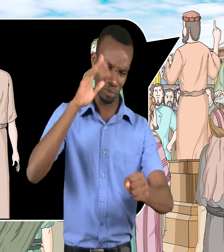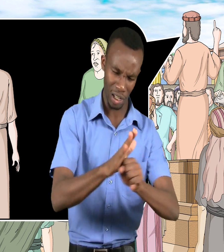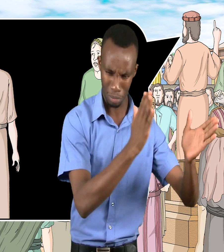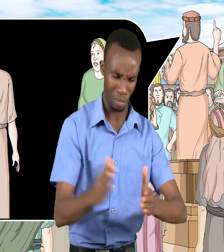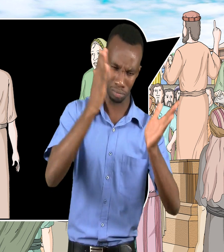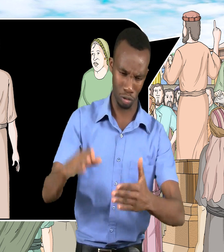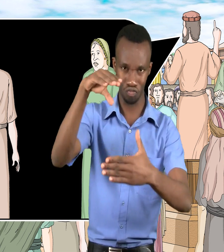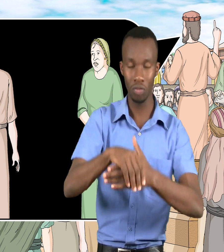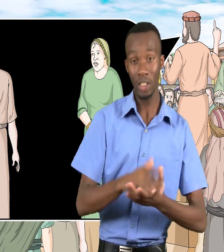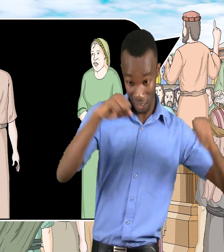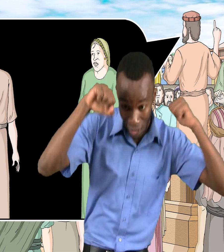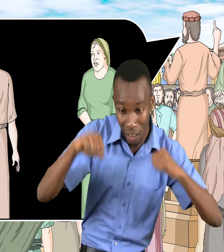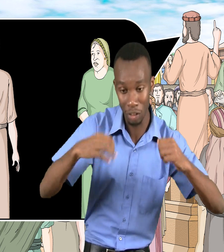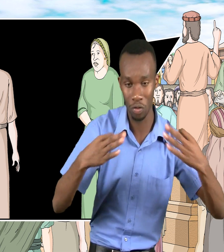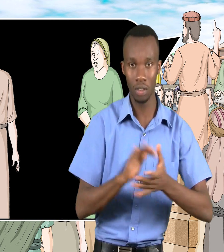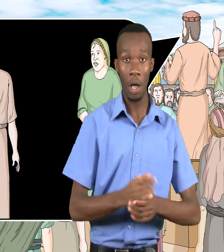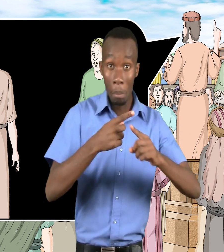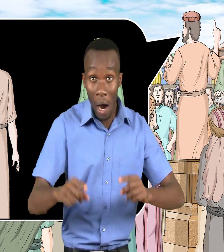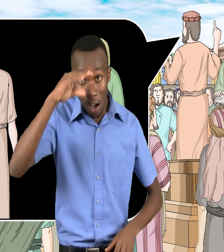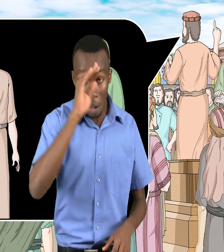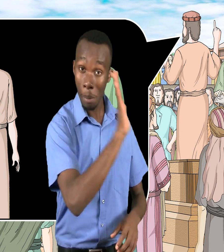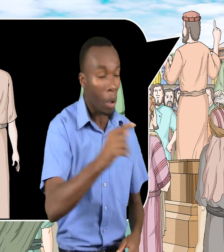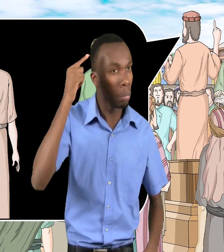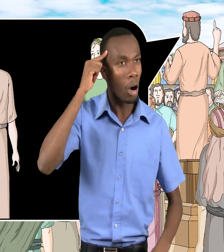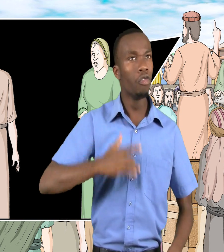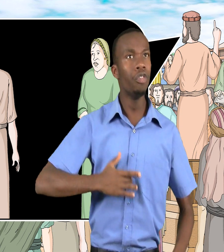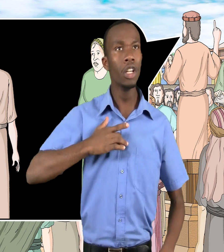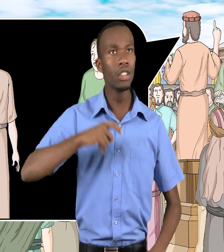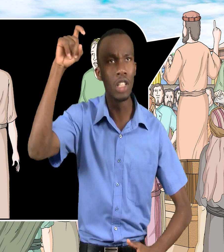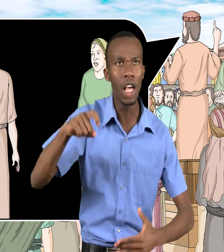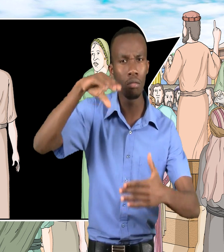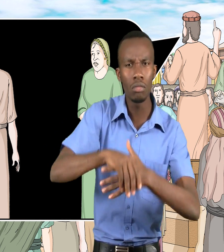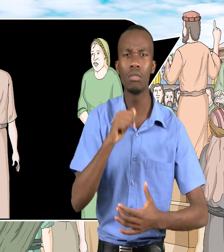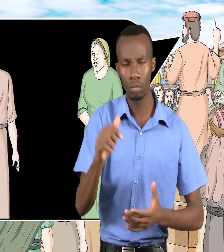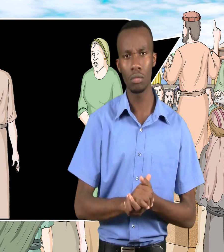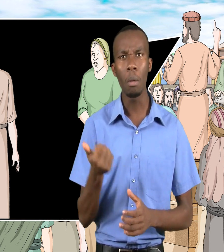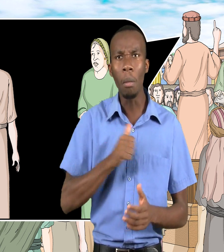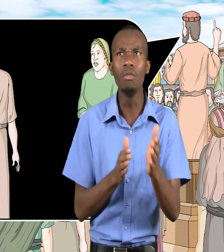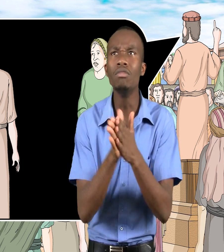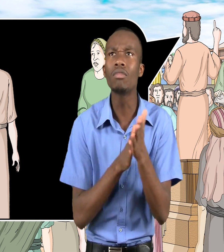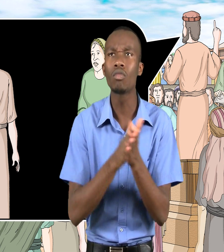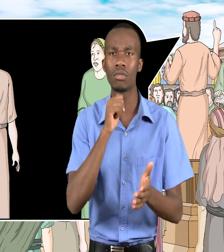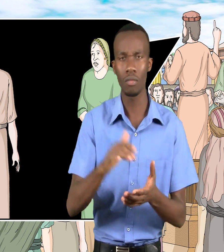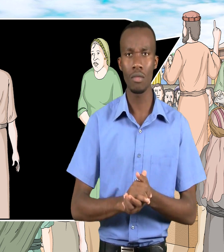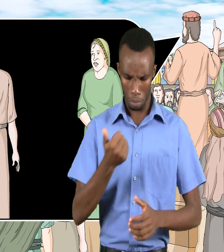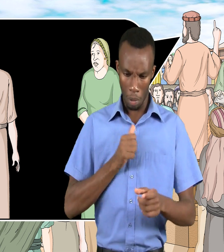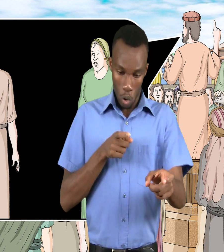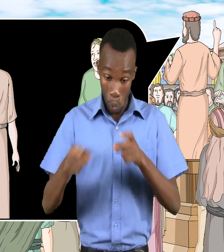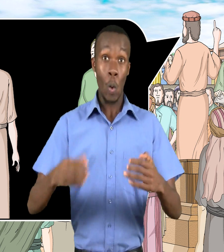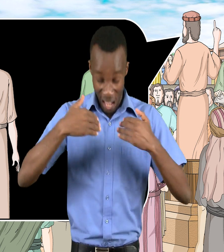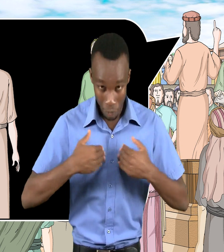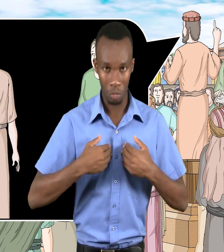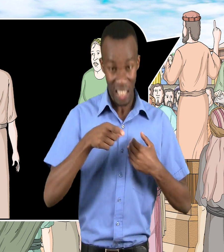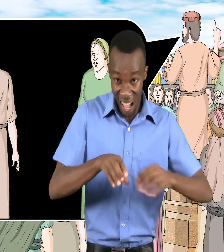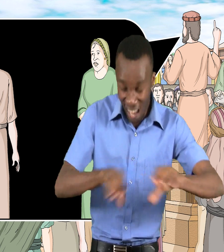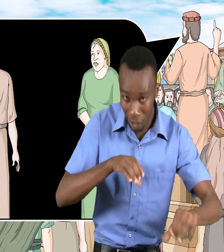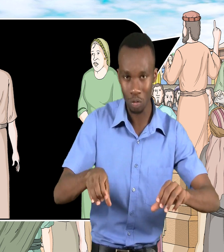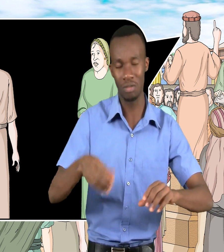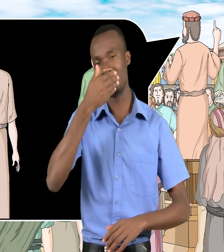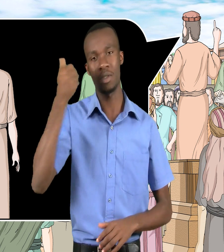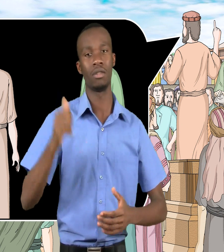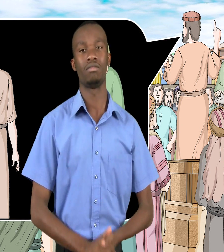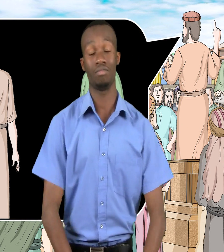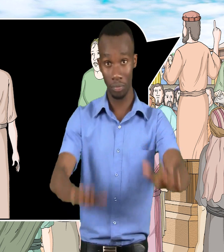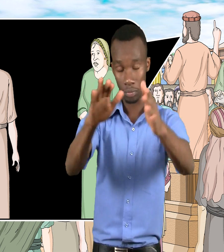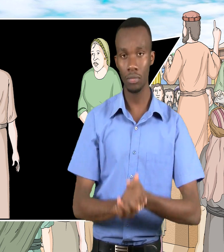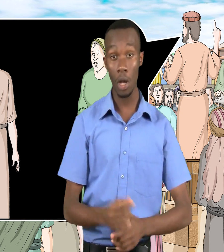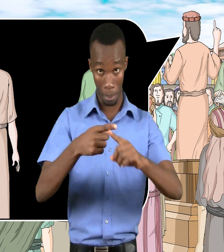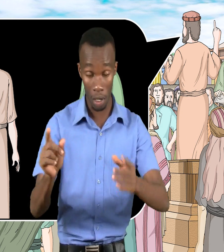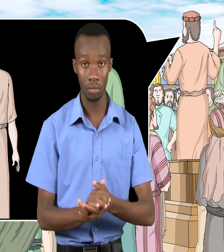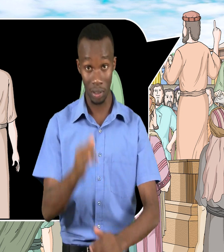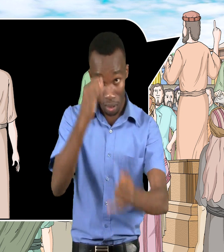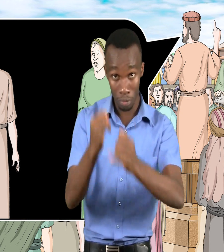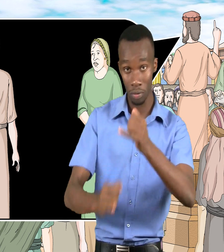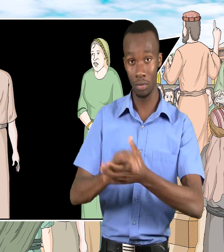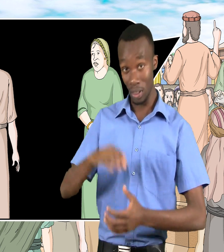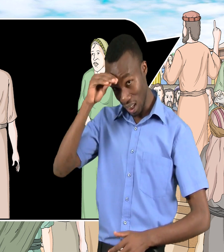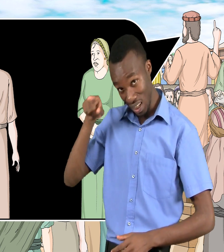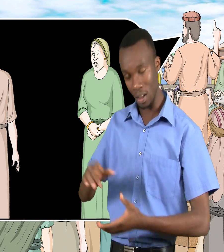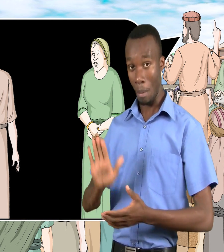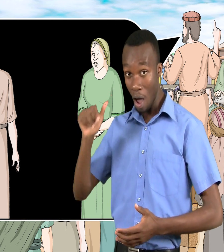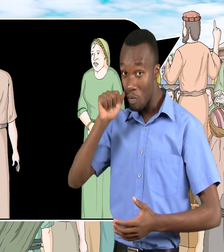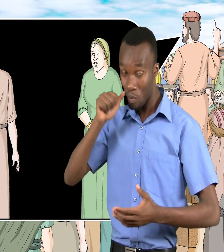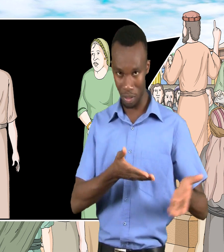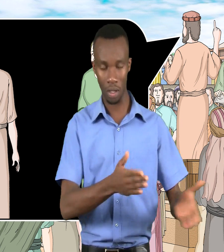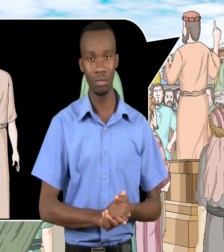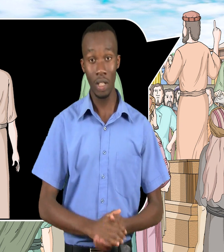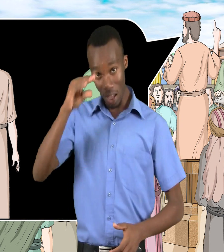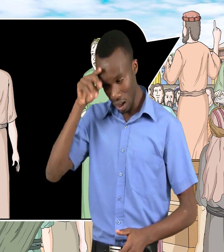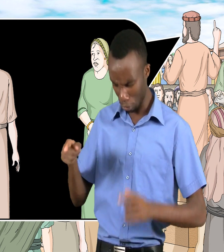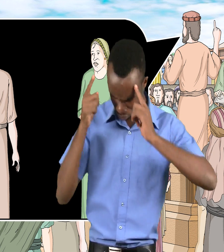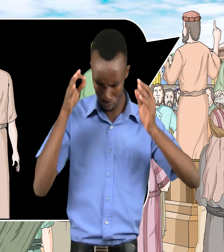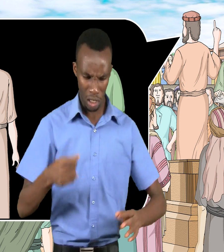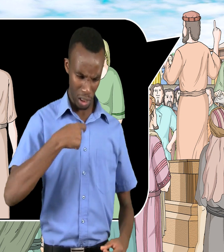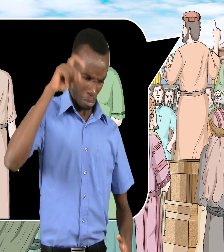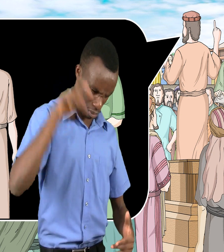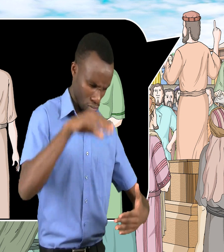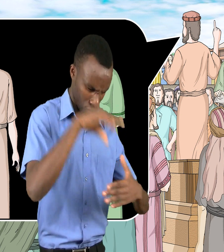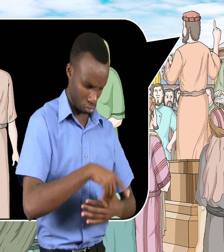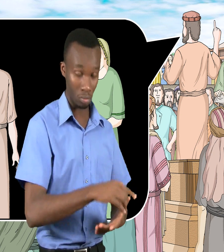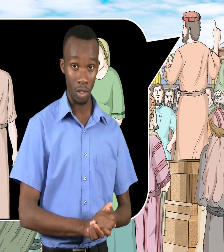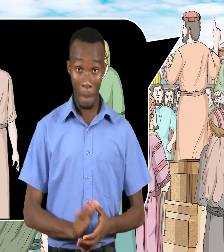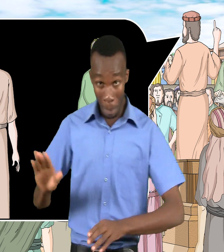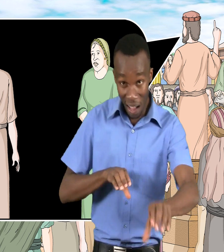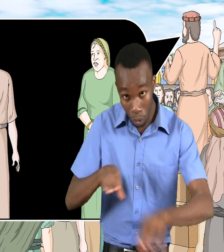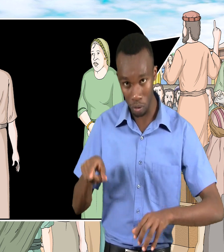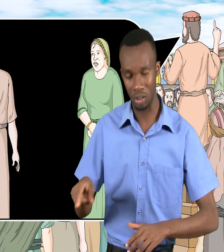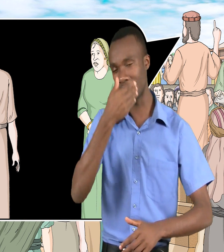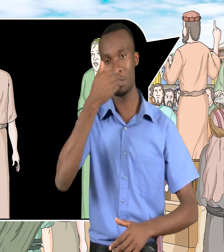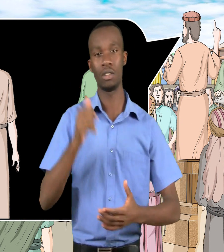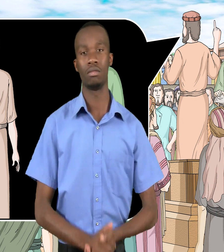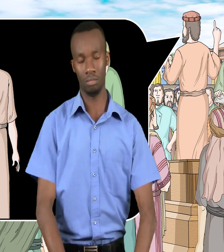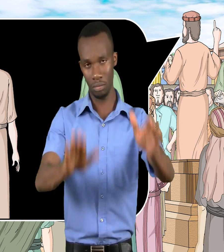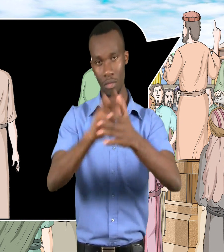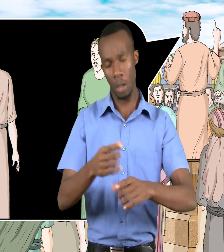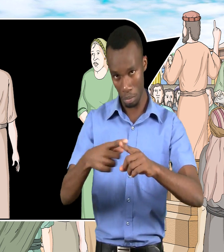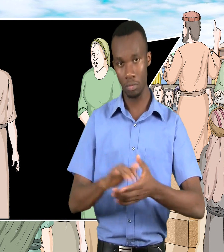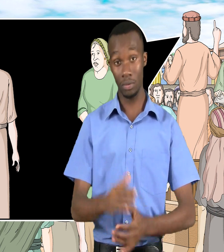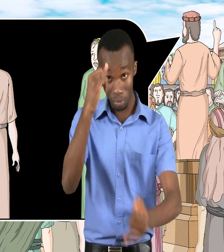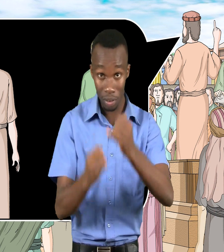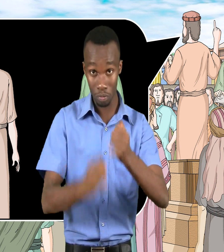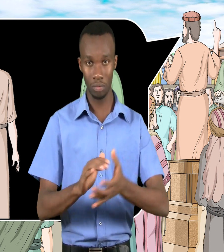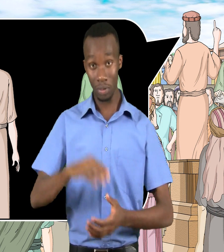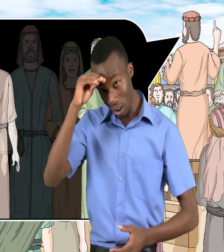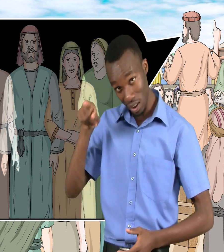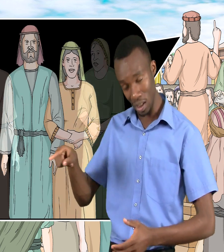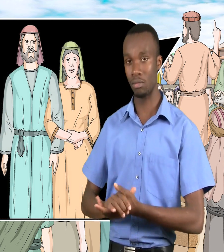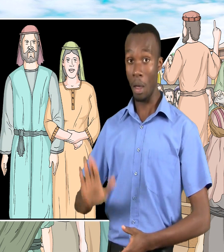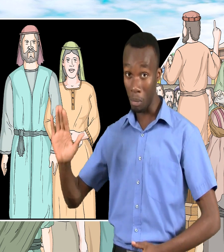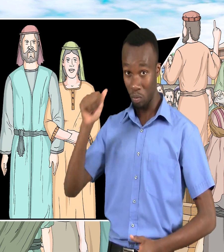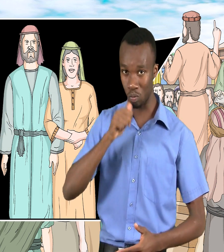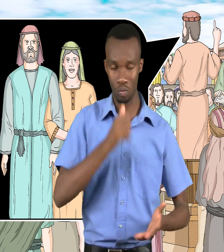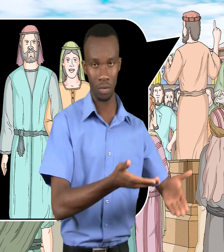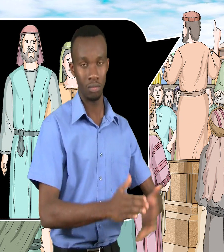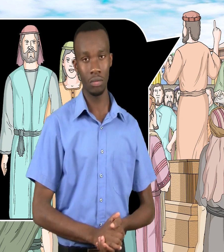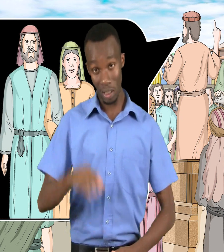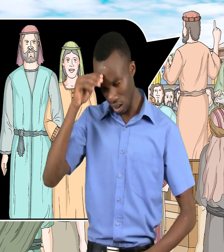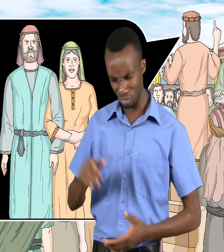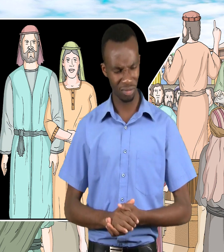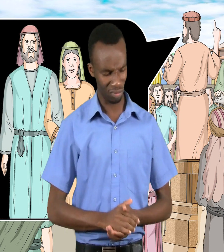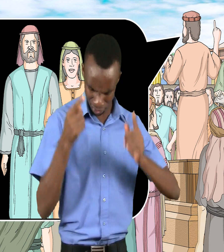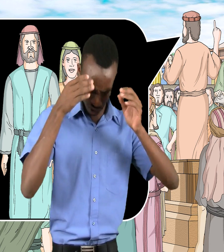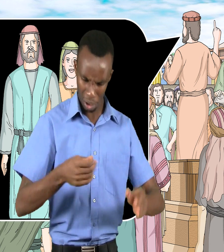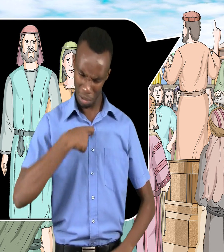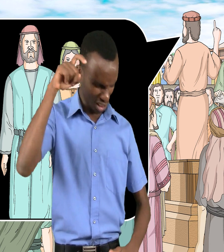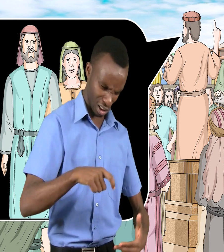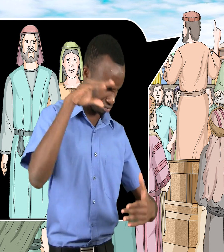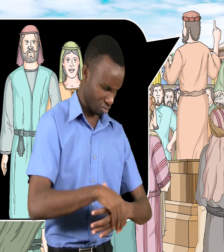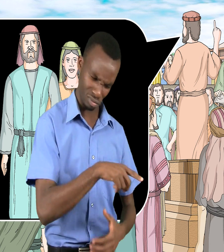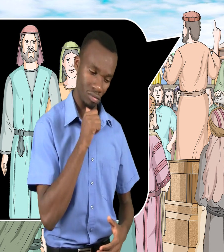But the man who is firmly established in his heart and under no constraint, with control over his will and resolve in his heart not to marry the virgin, he will do well.